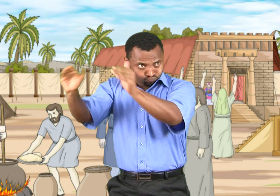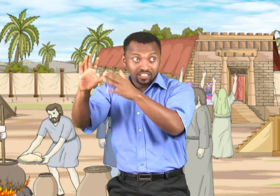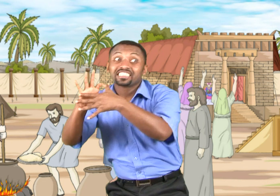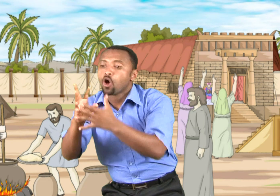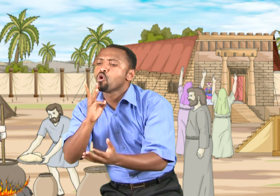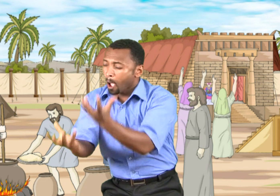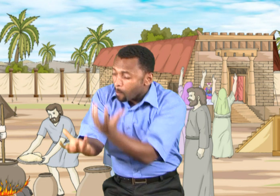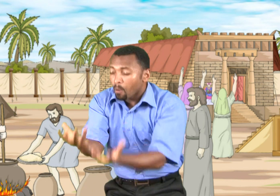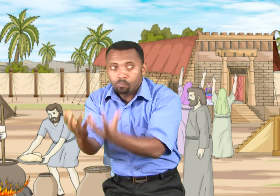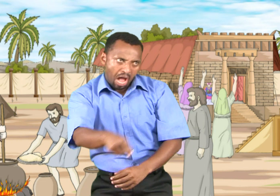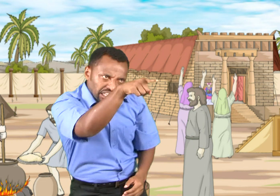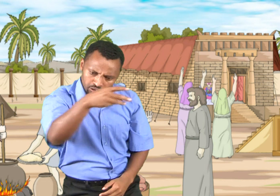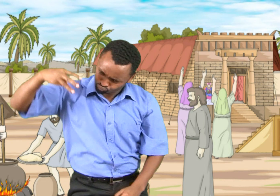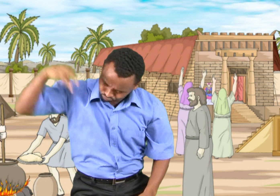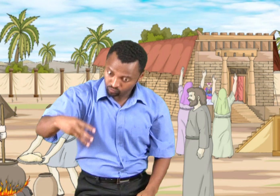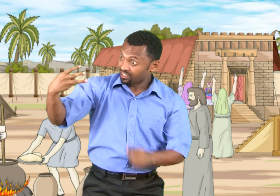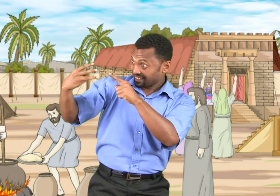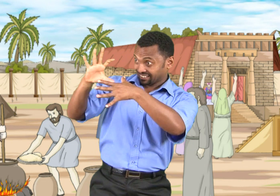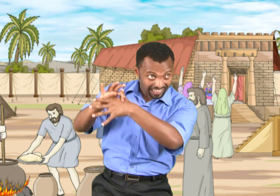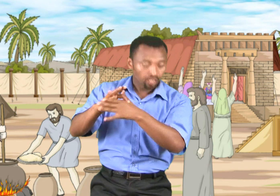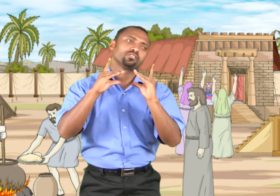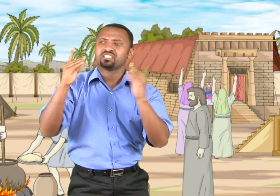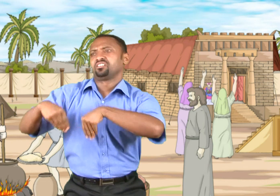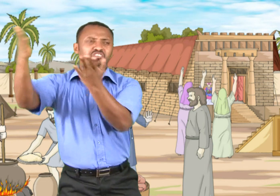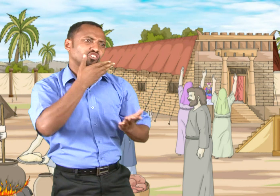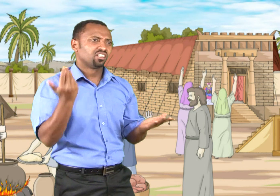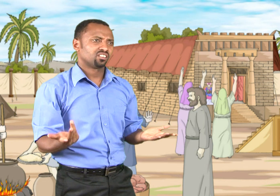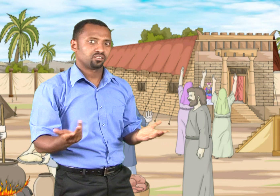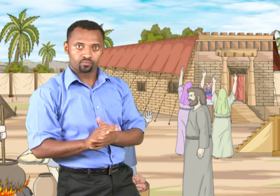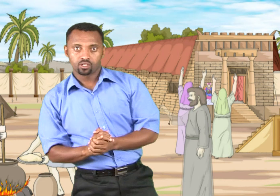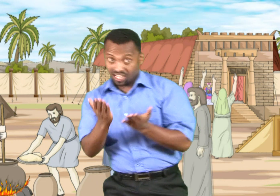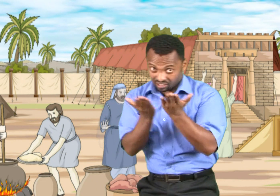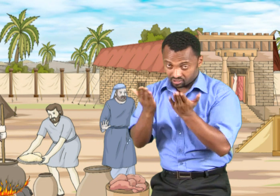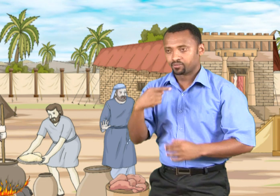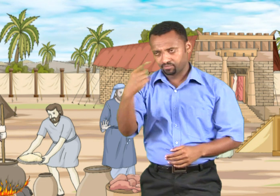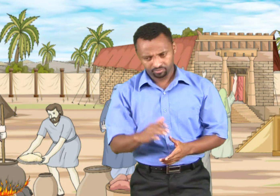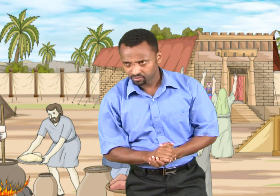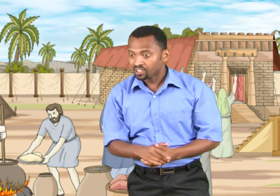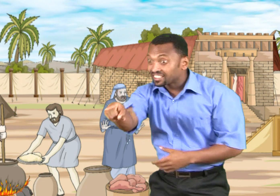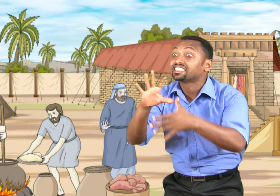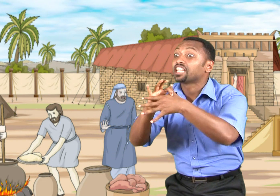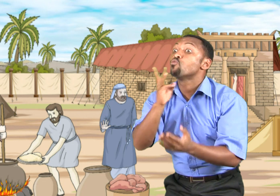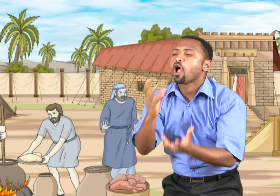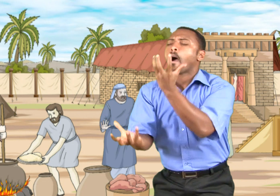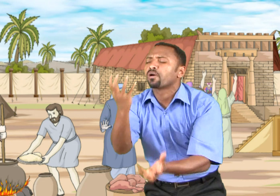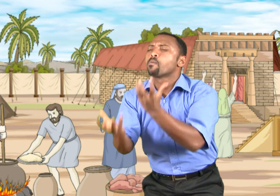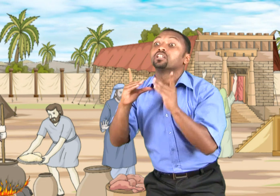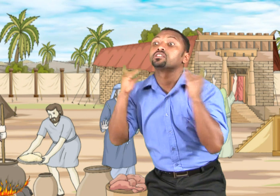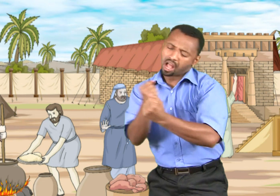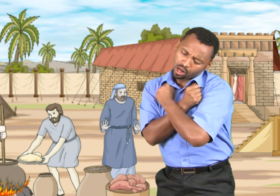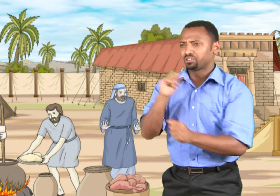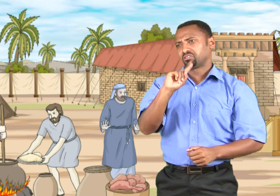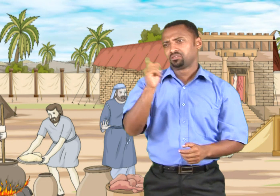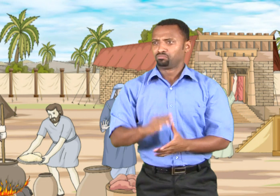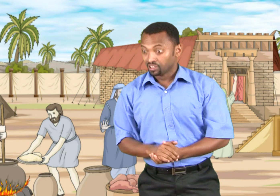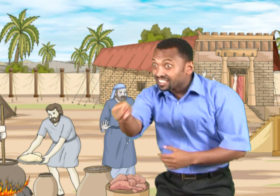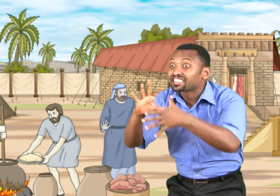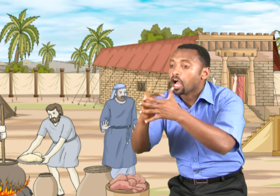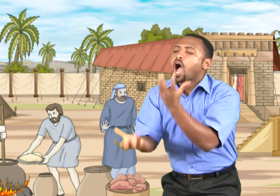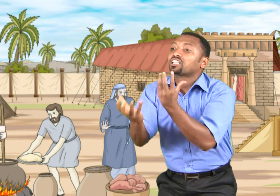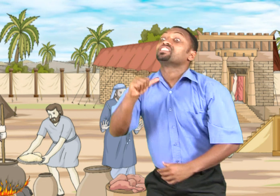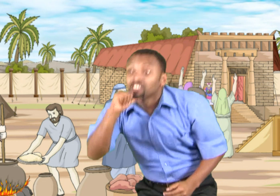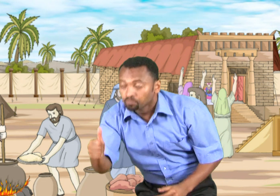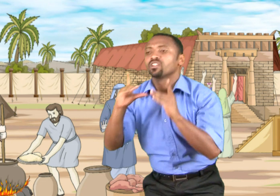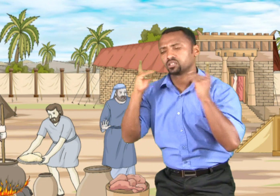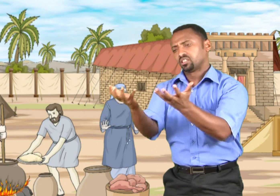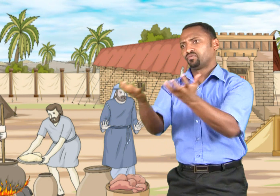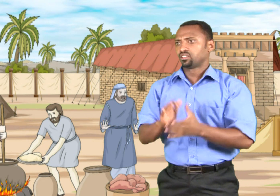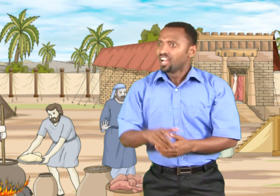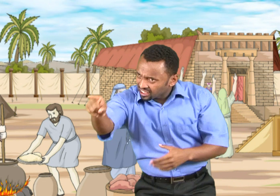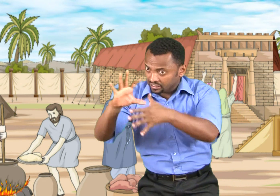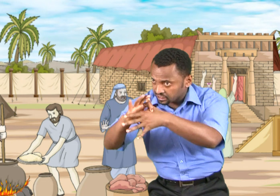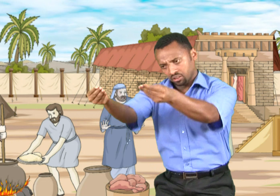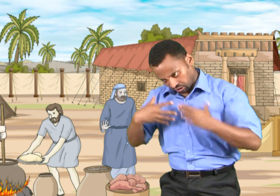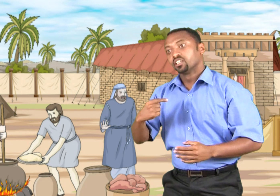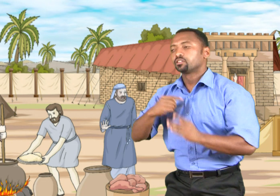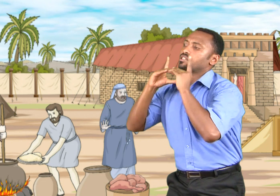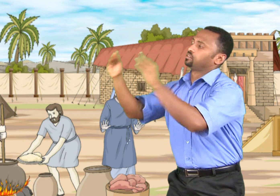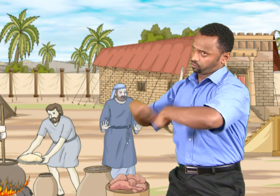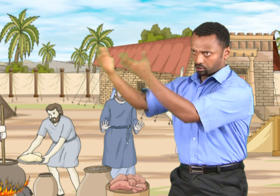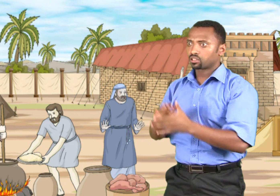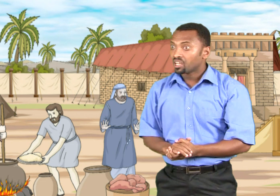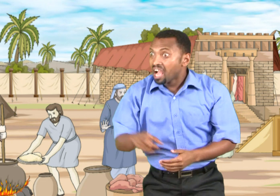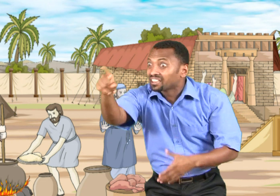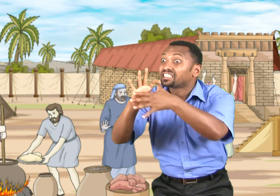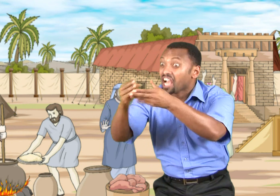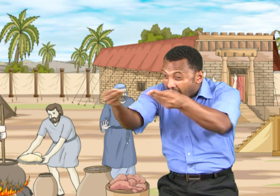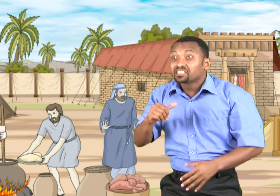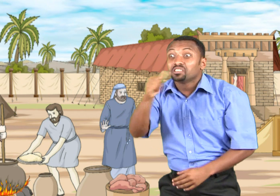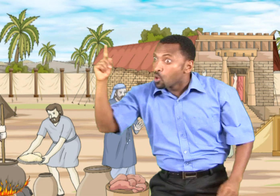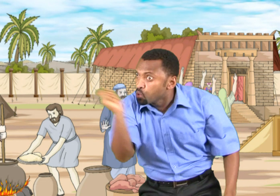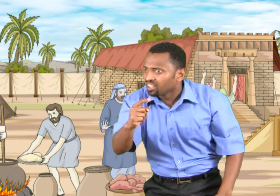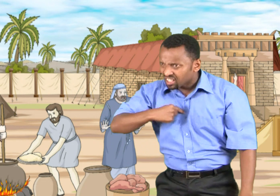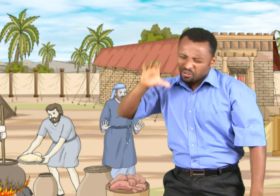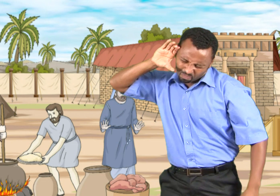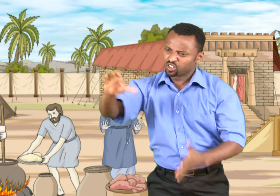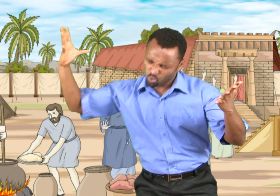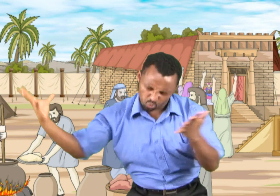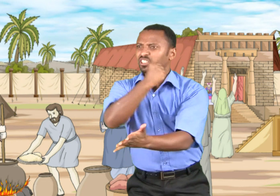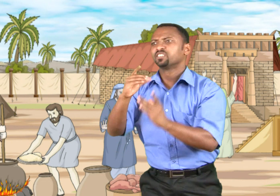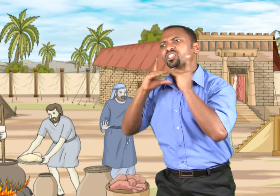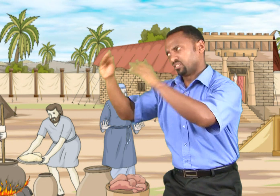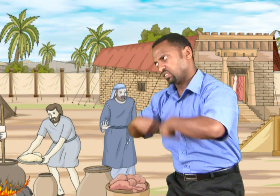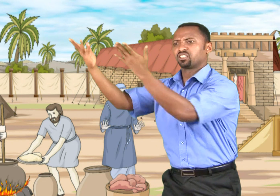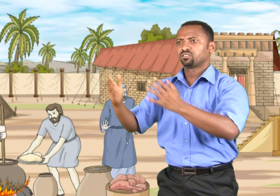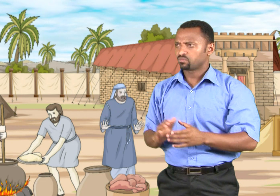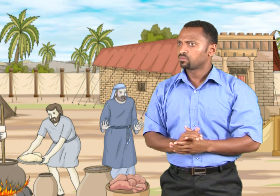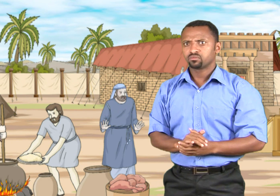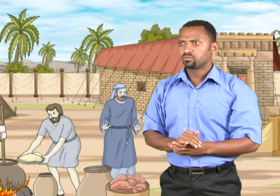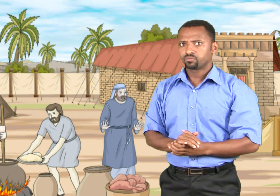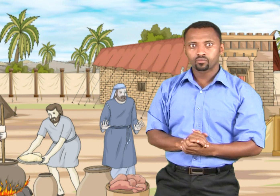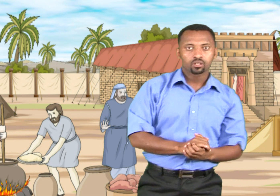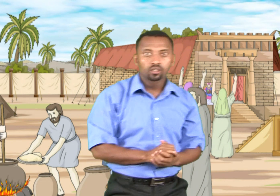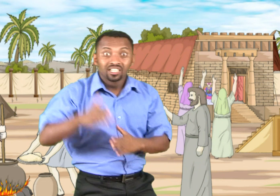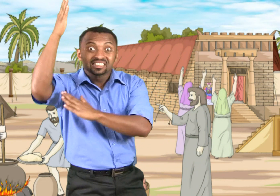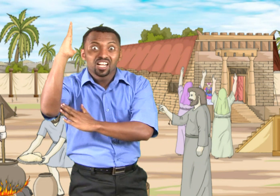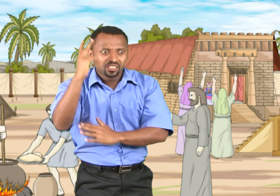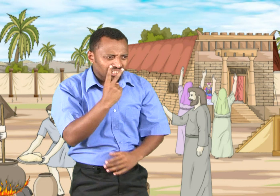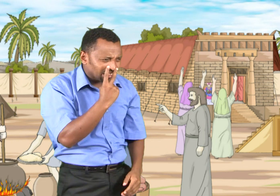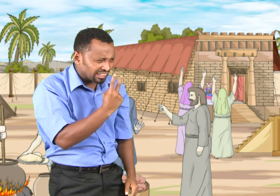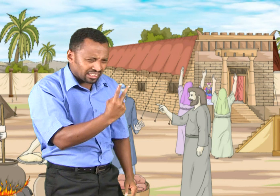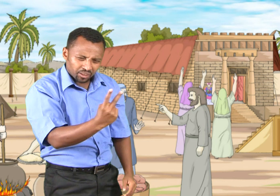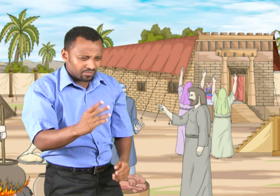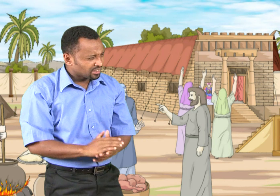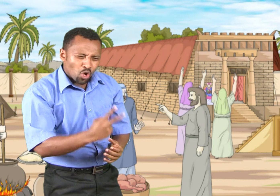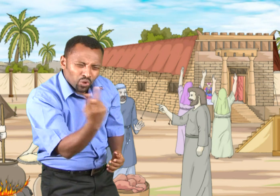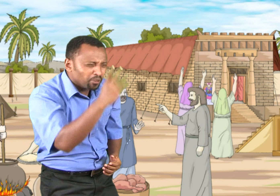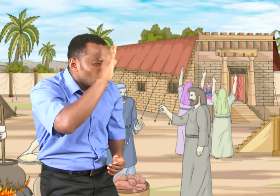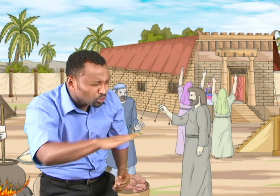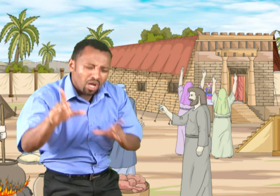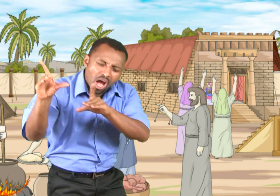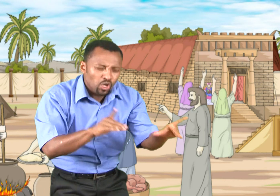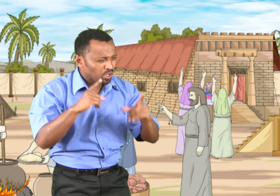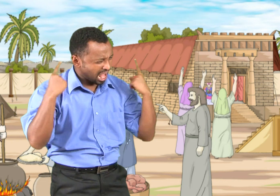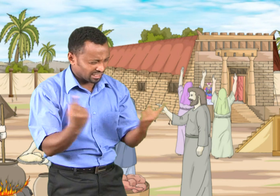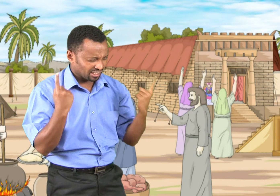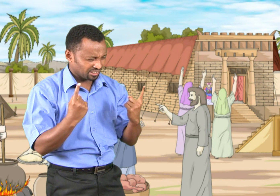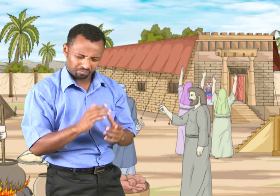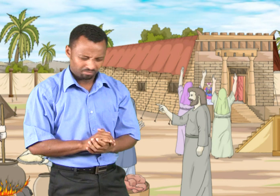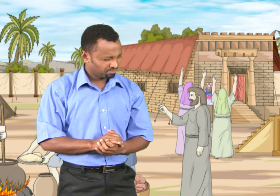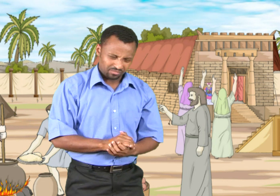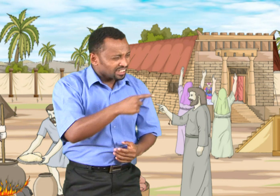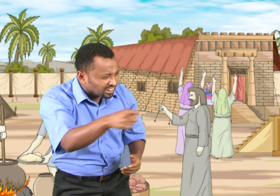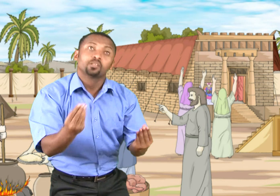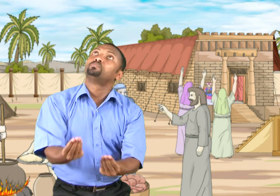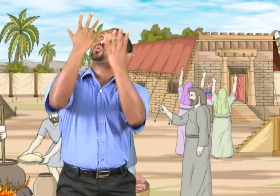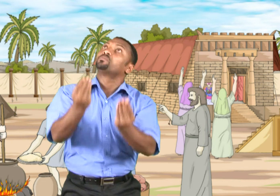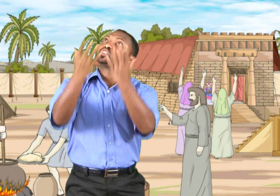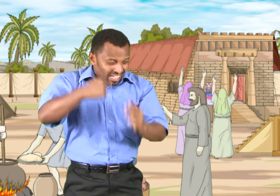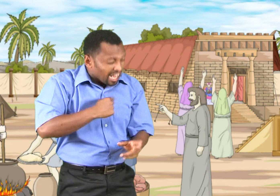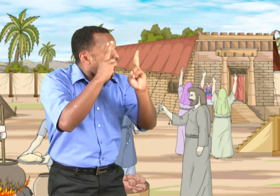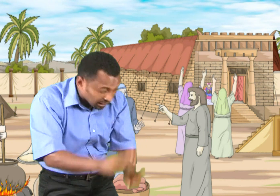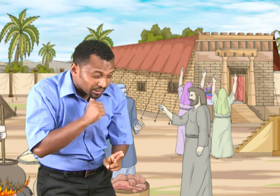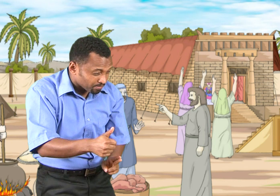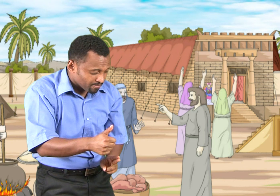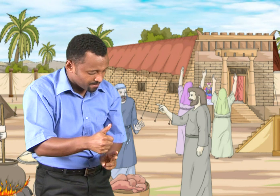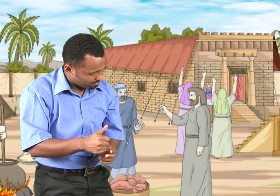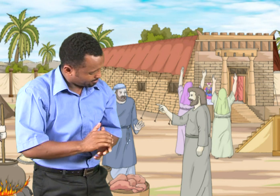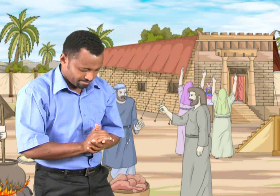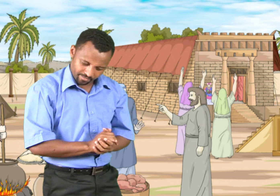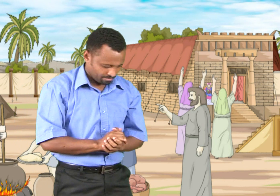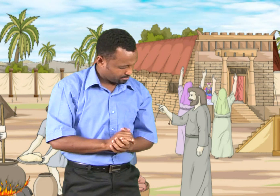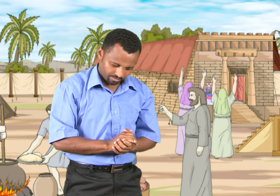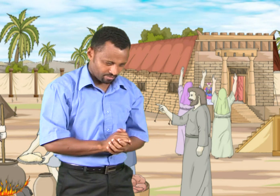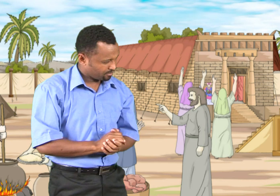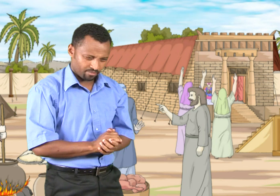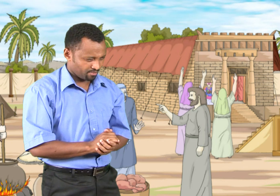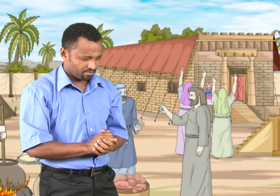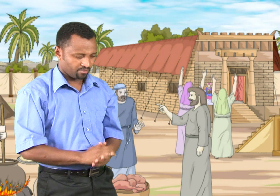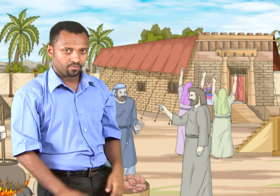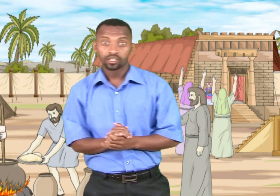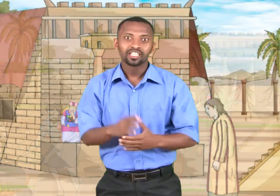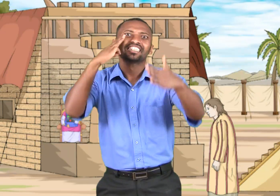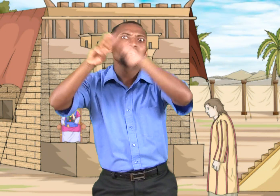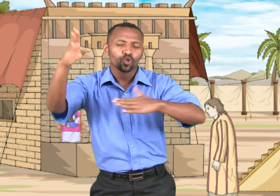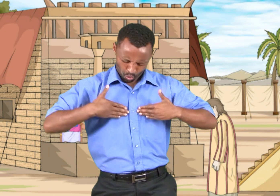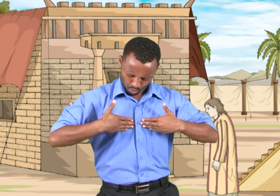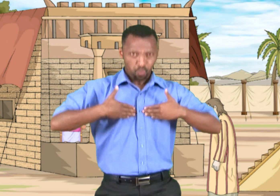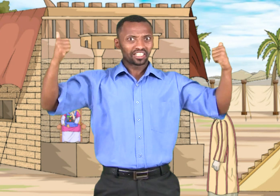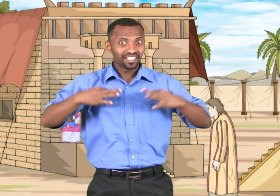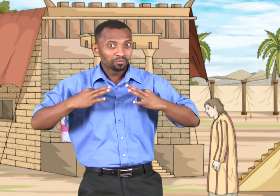And if any man said to him, “The fat must be burned first; then you may take whatever you want,” the servant would reply, “No, you must give it to me right now. If you refuse, I will take it by force!” Thus the sin of these young men was severe in the sight of the LORD, for they were treating the LORD’s offering with contempt.